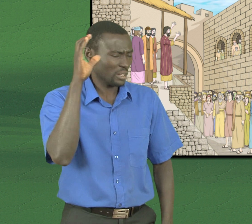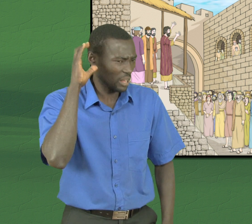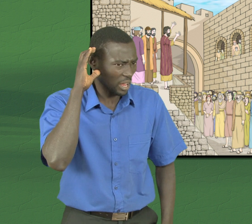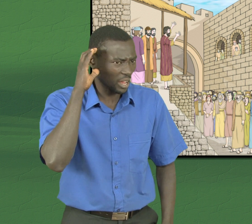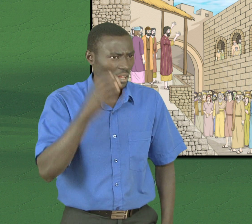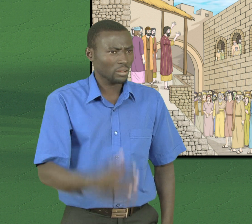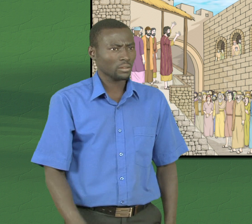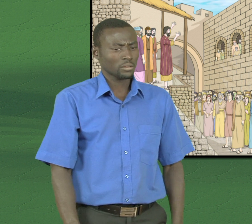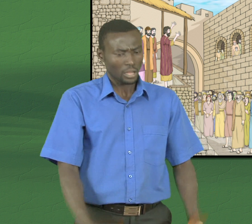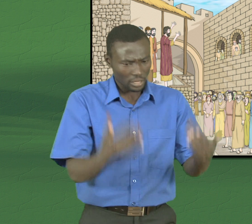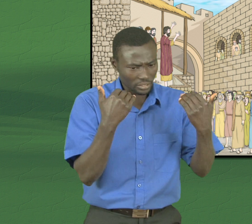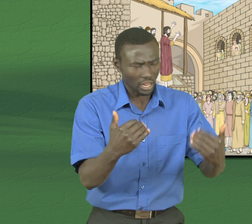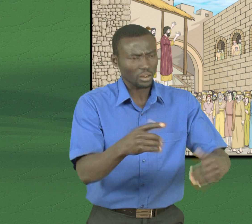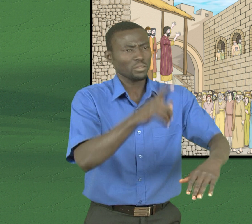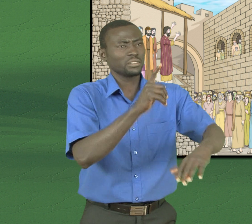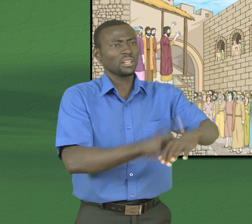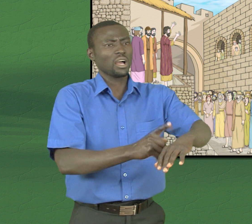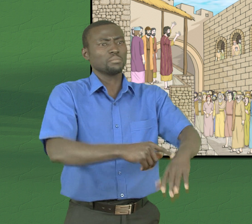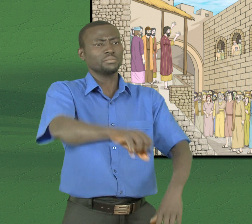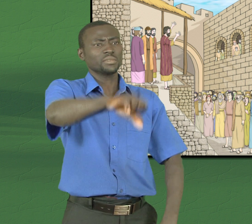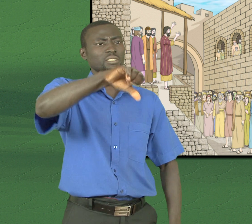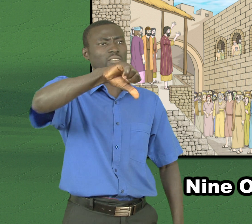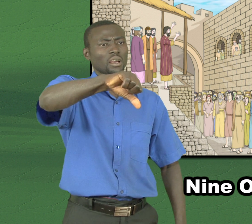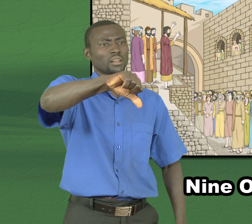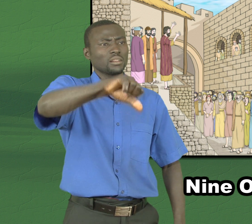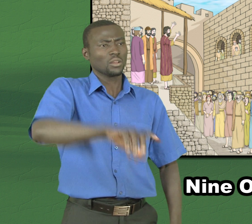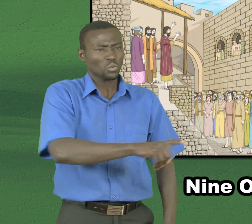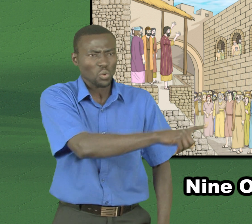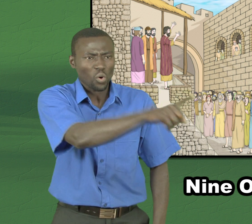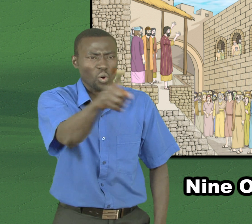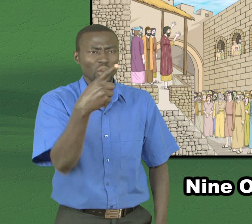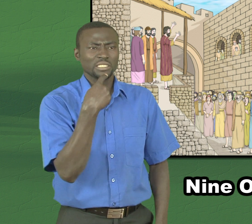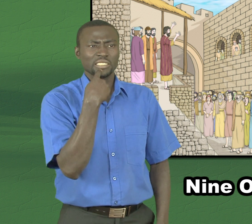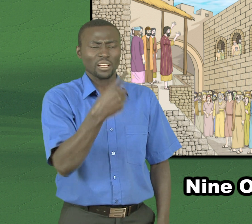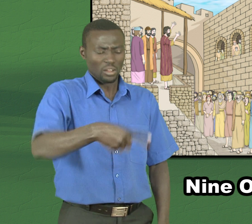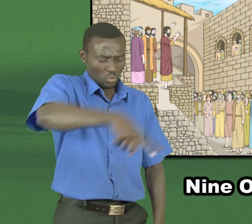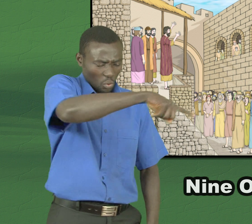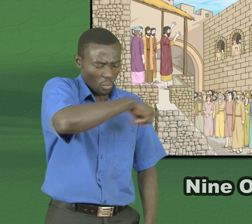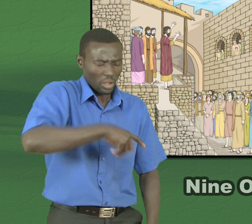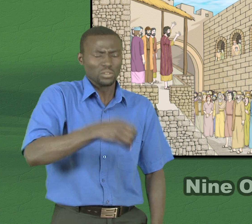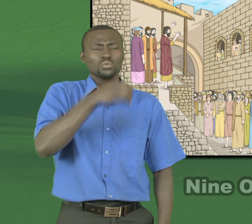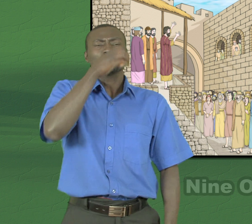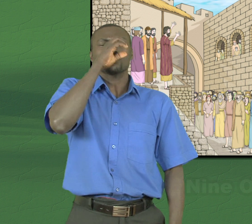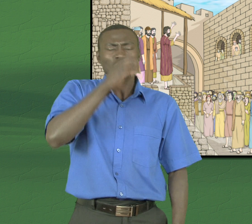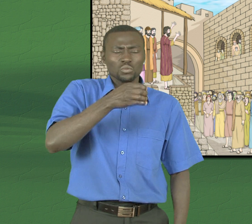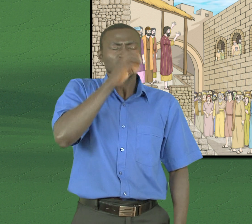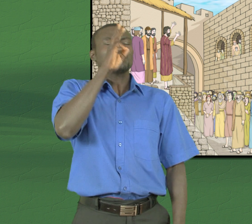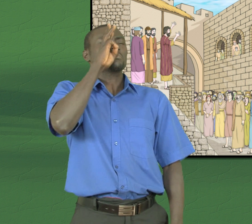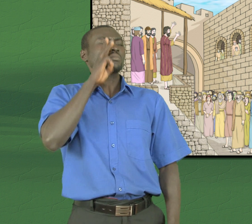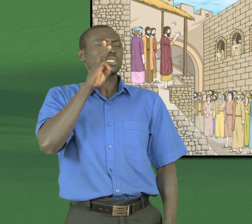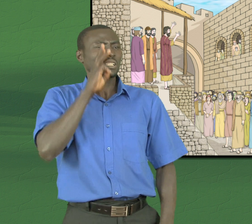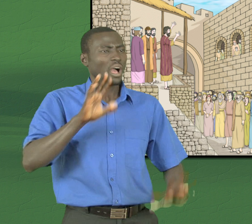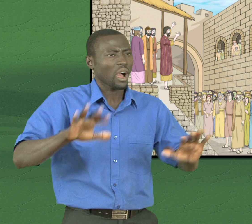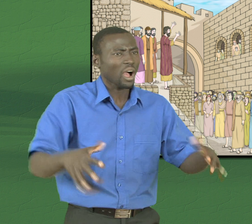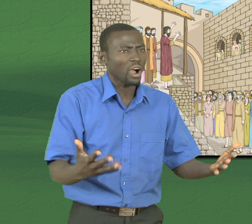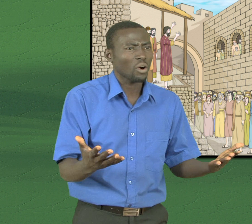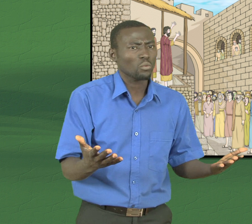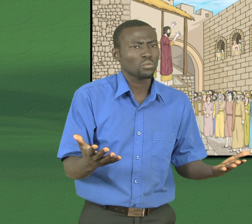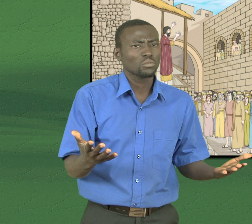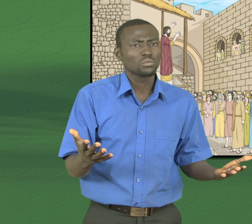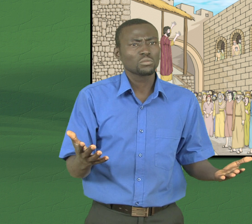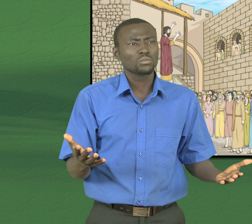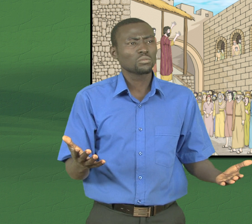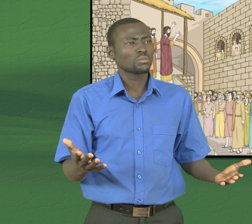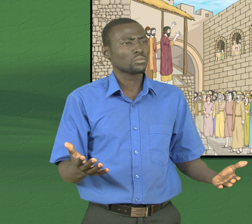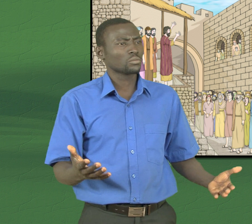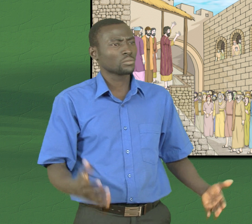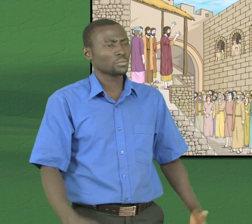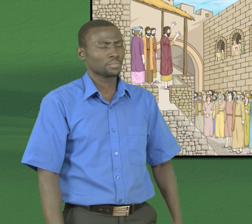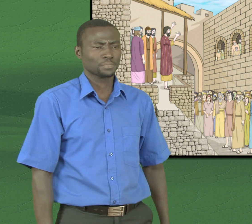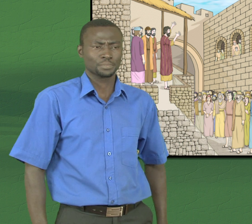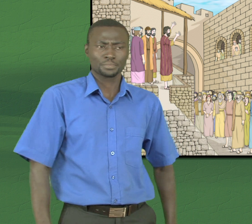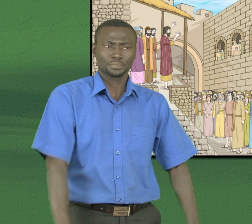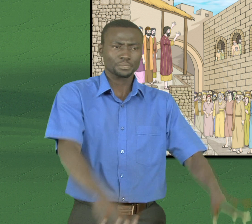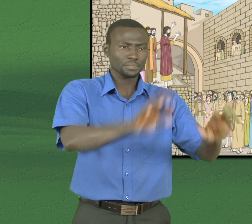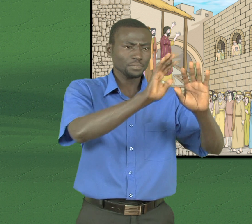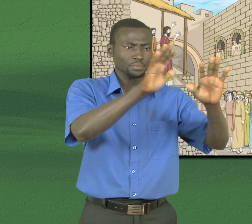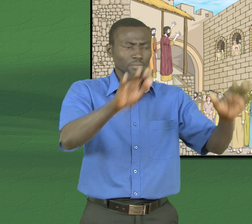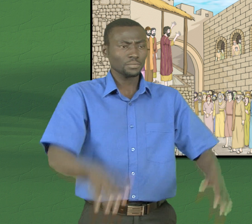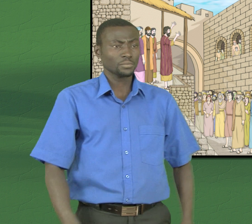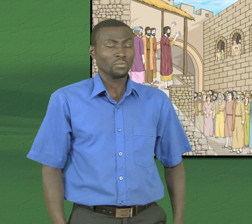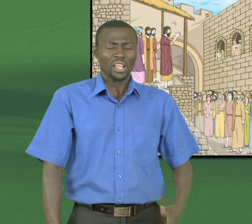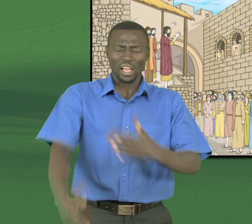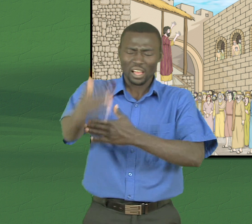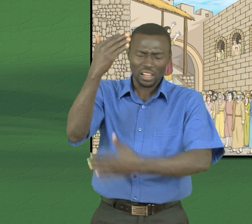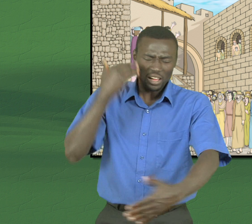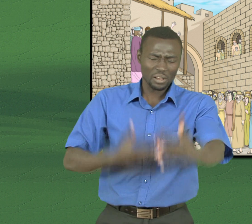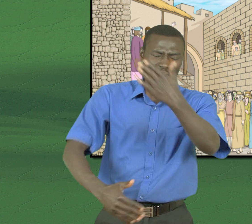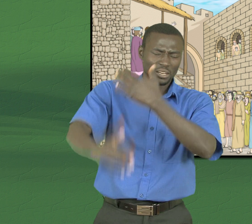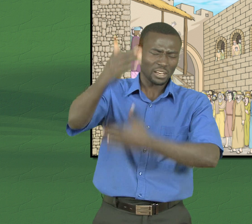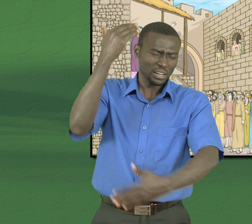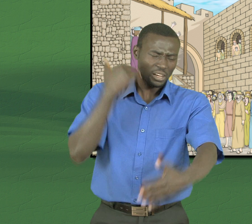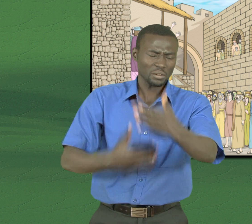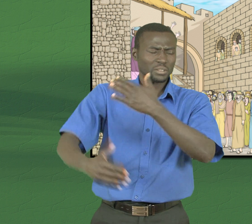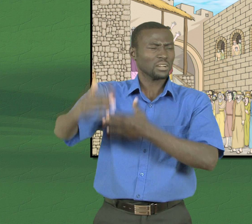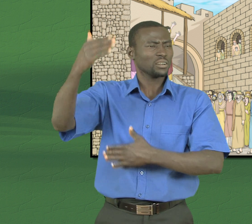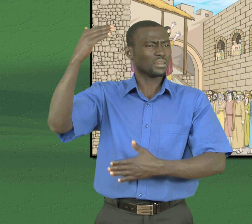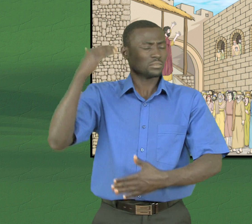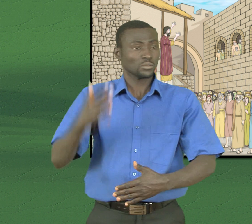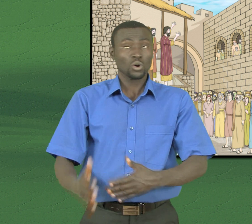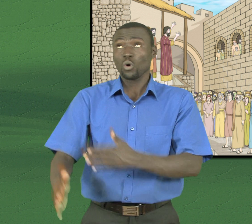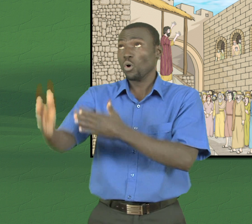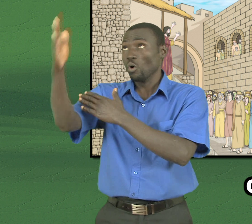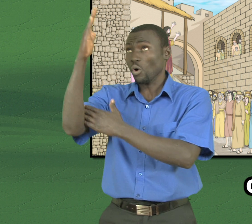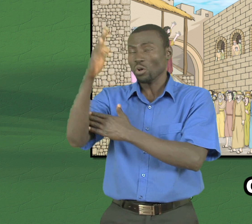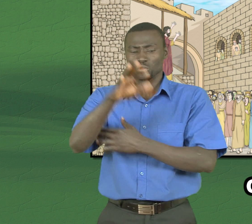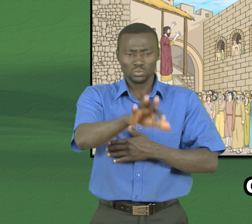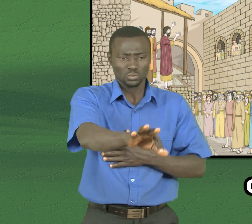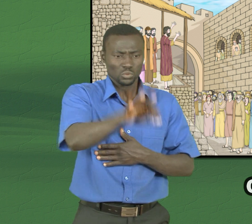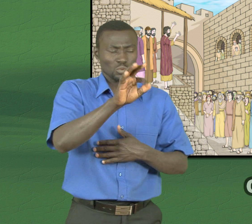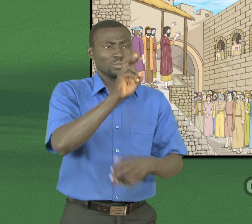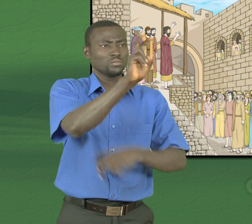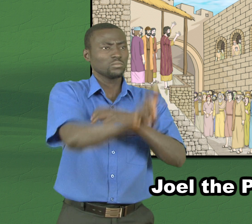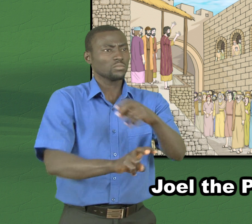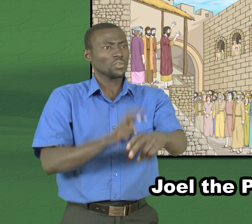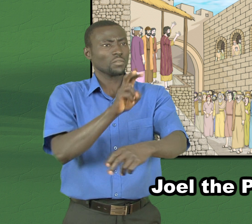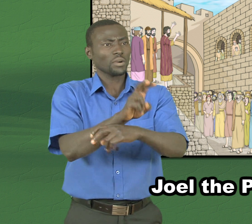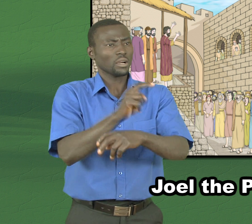These men are not drunk, as you suppose. It is only the third hour of the day!